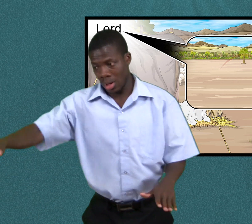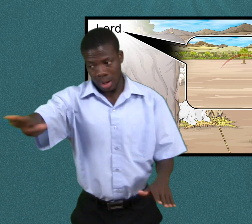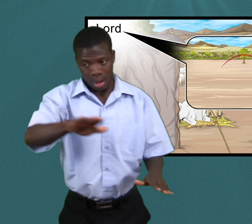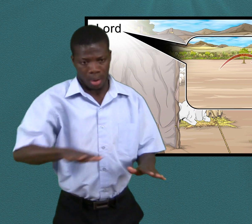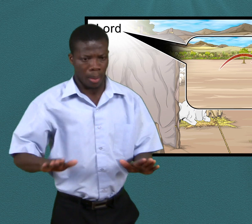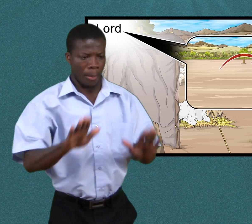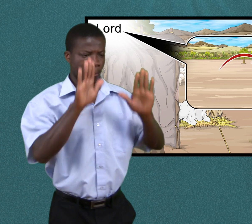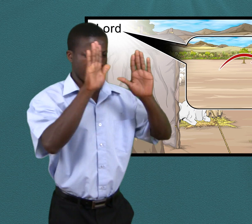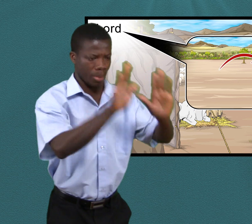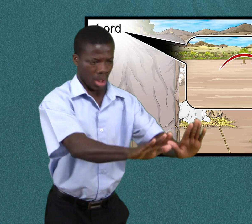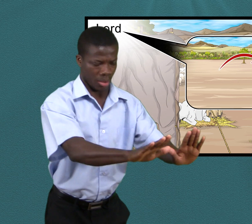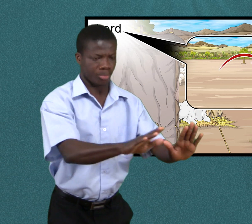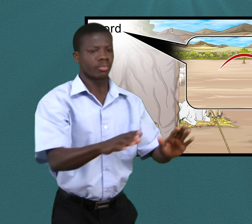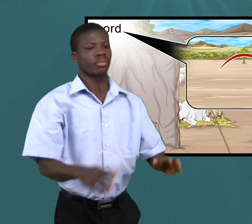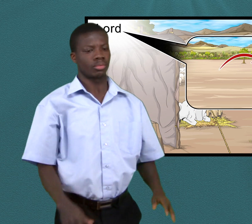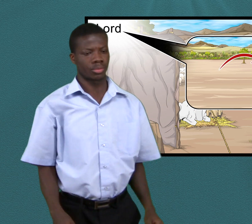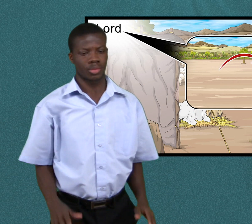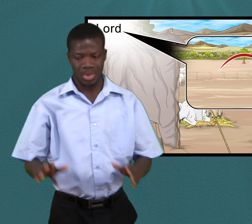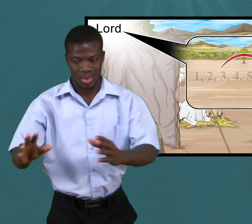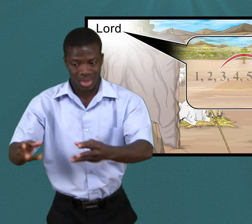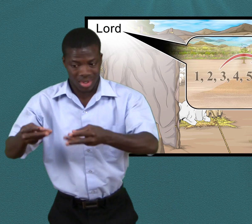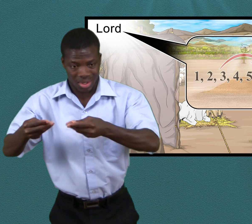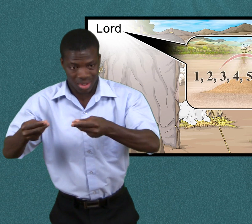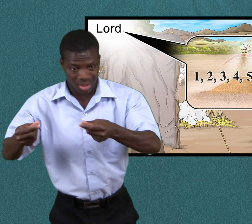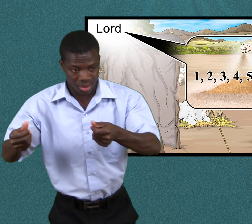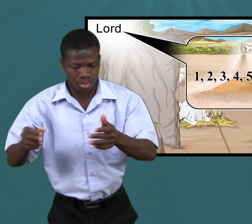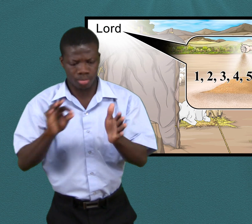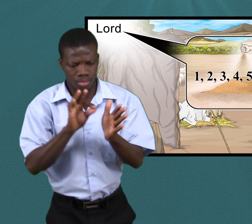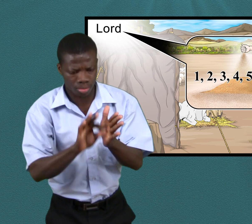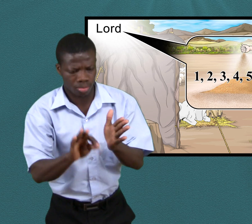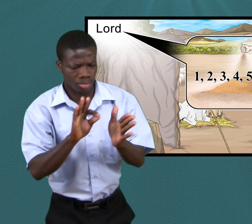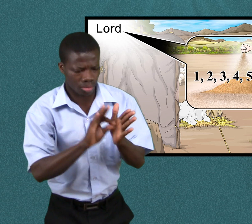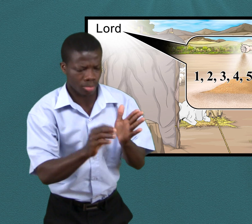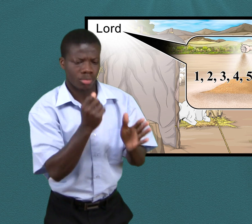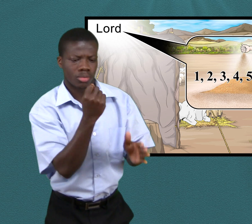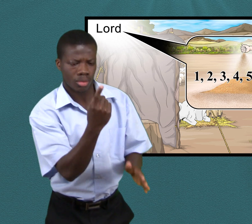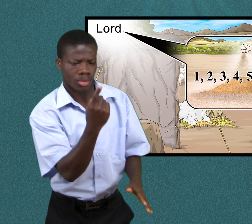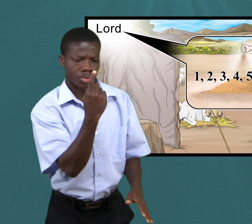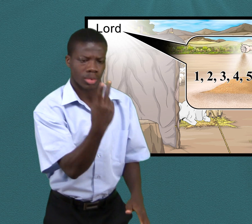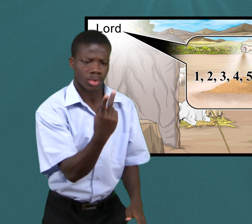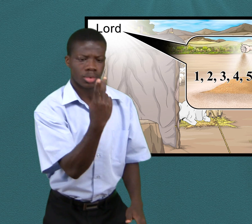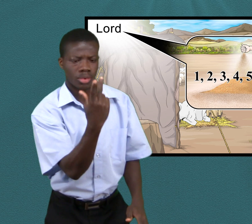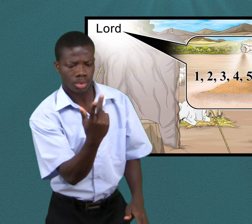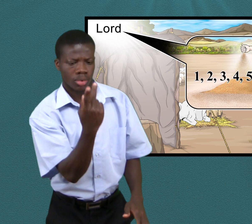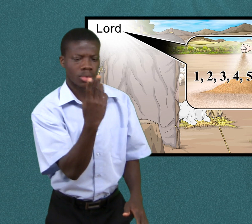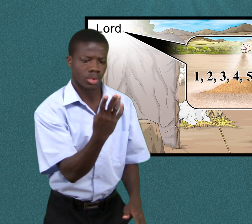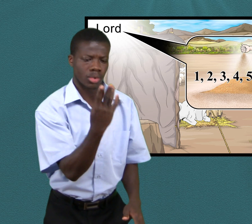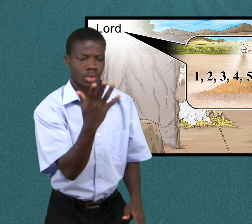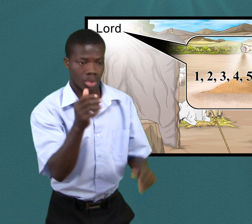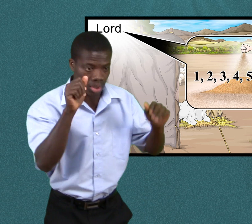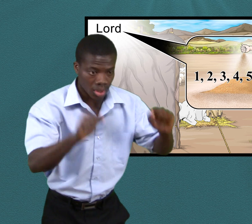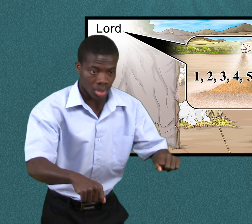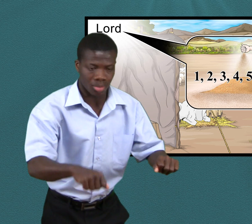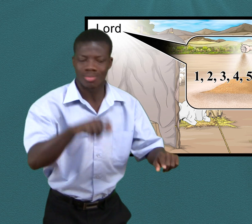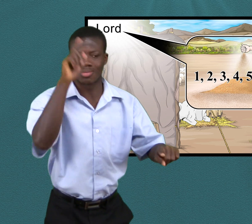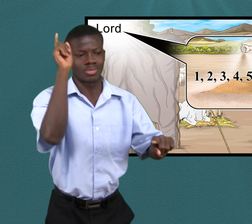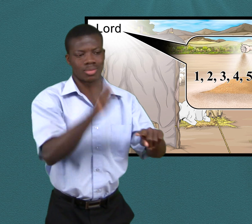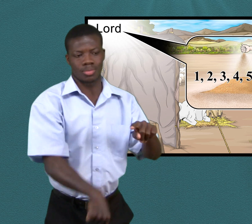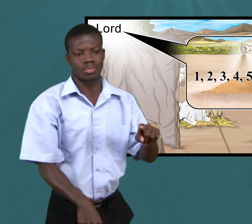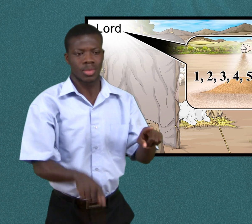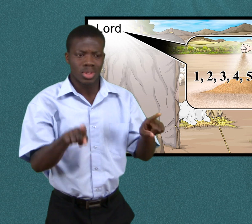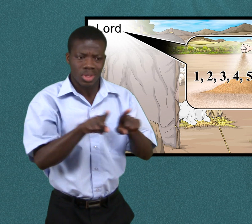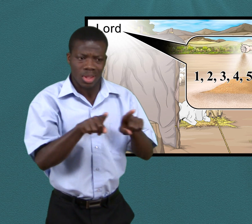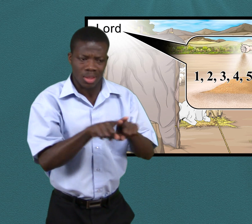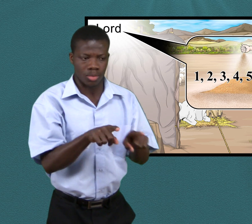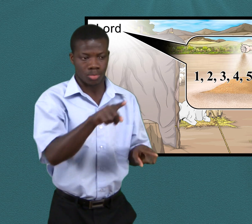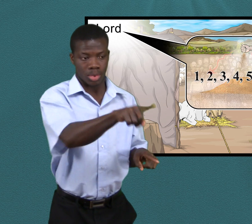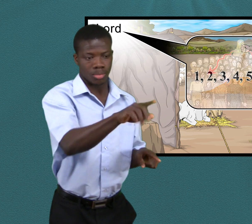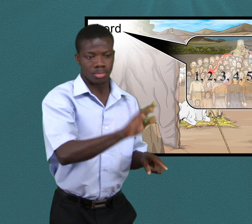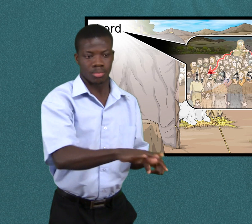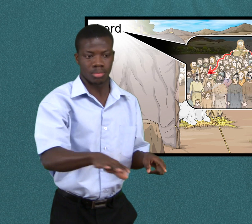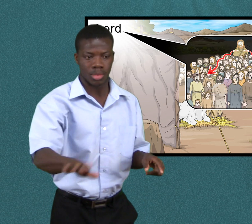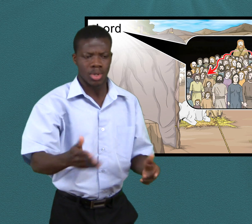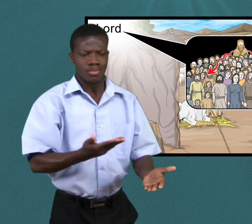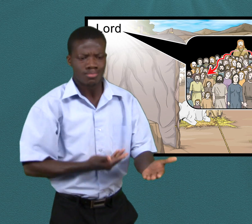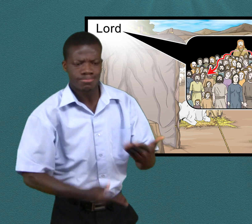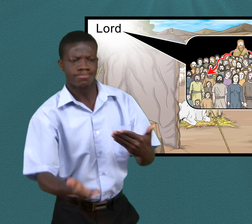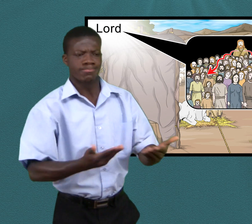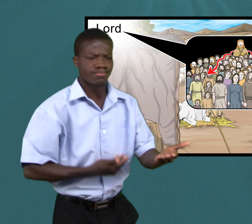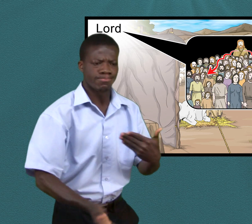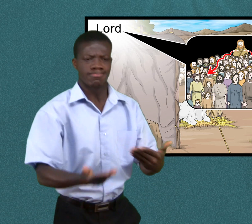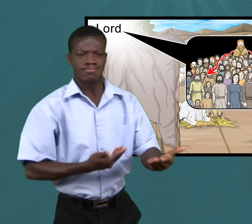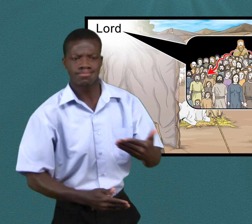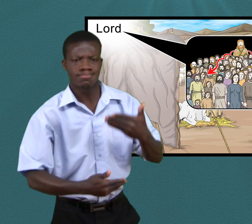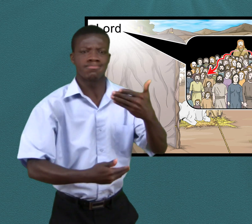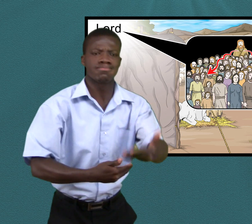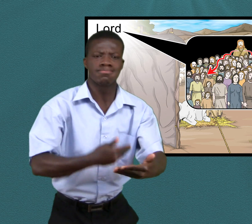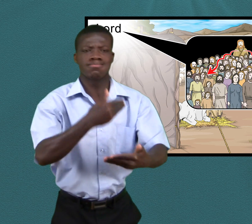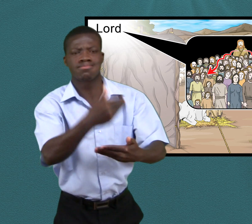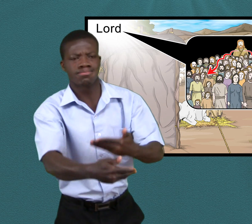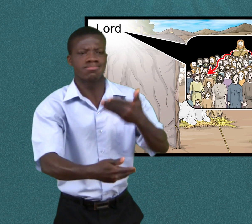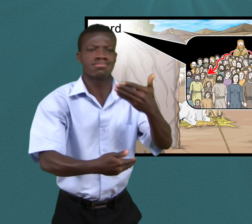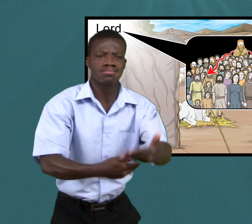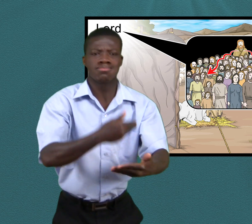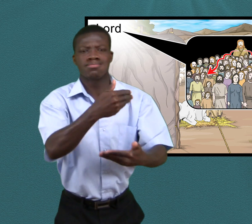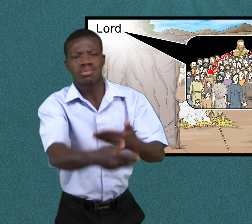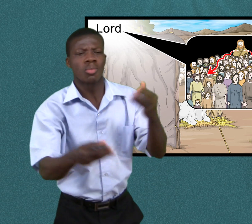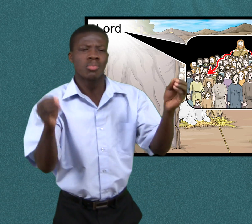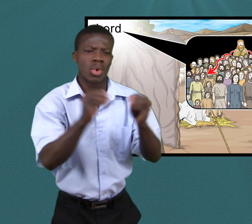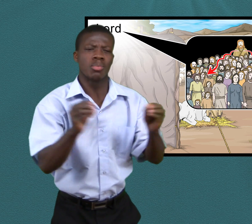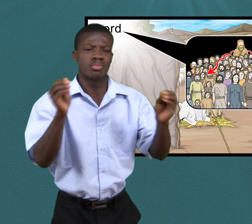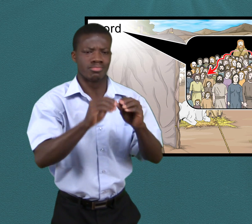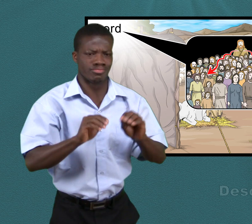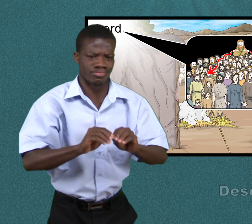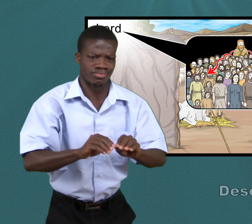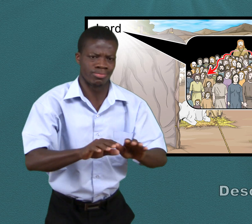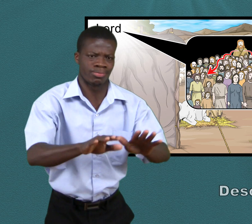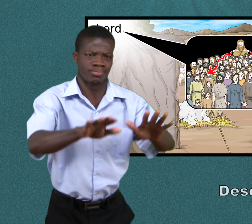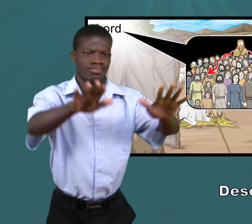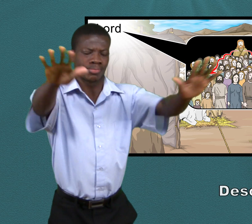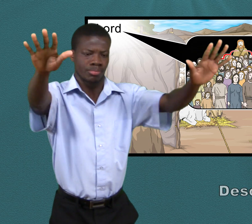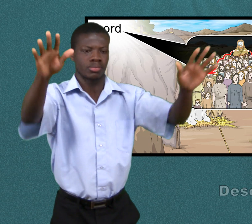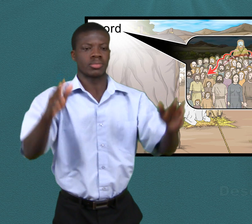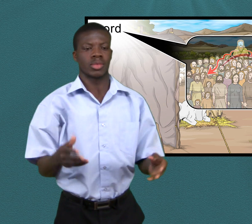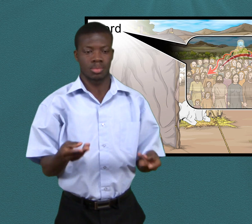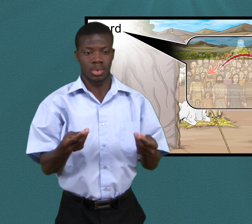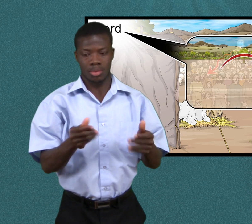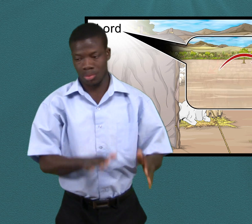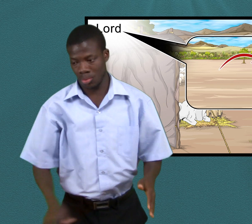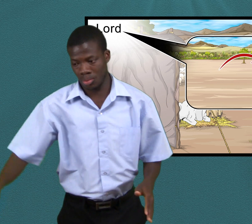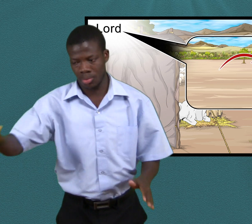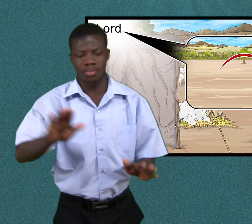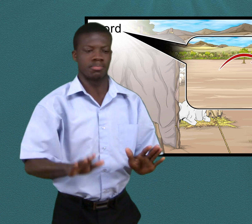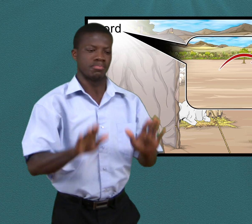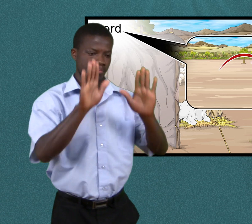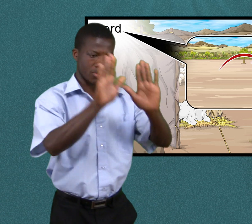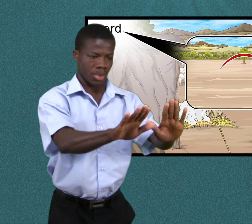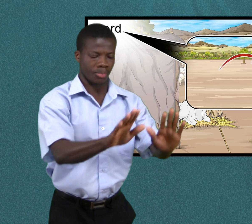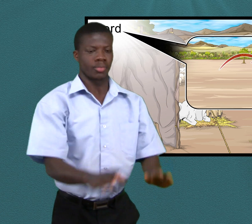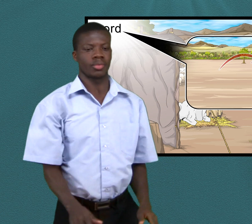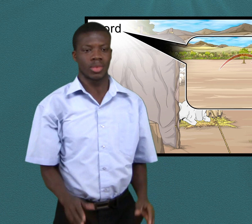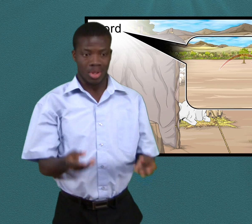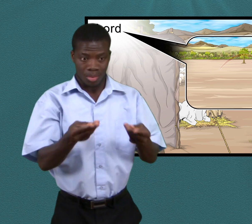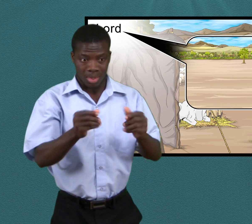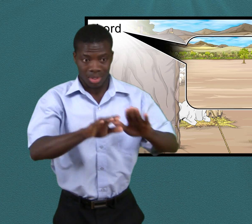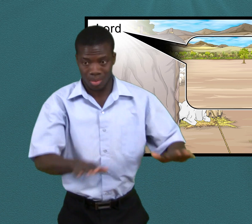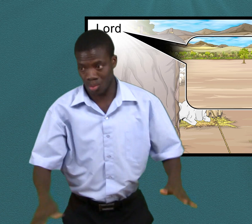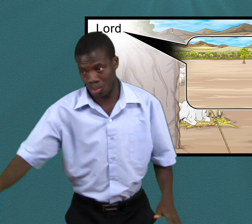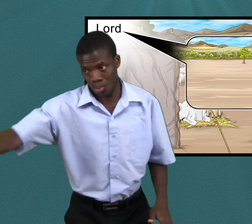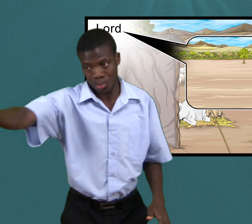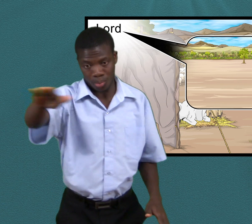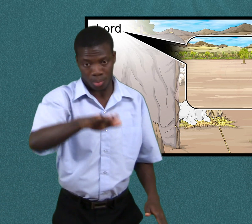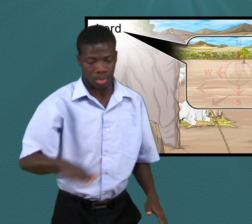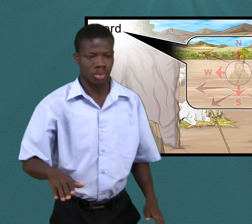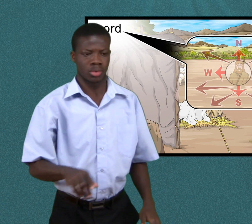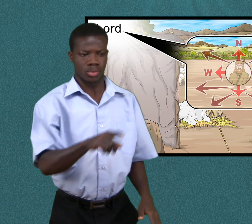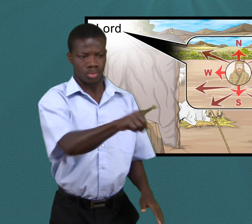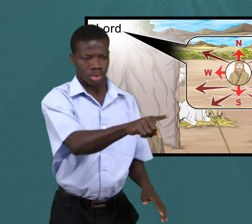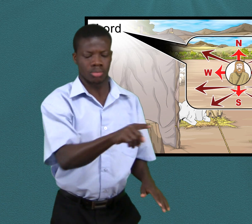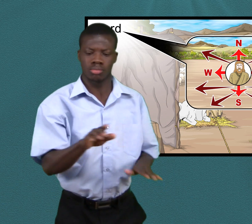I will make your offspring like the dust of the earth, so that if one could count the dust of the earth, then your offspring could be counted.